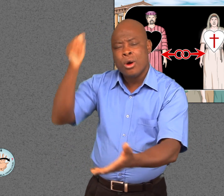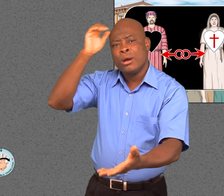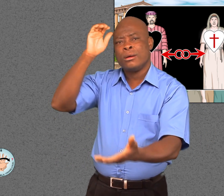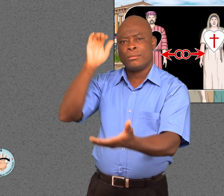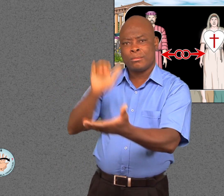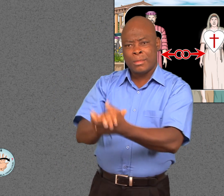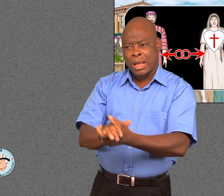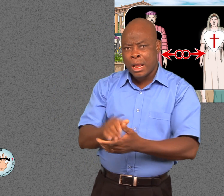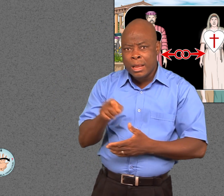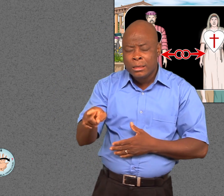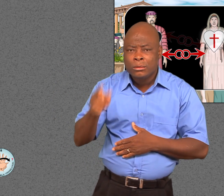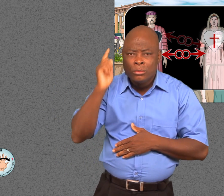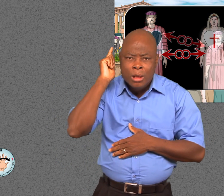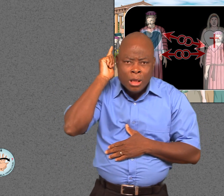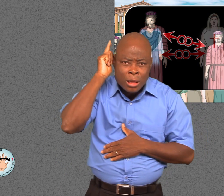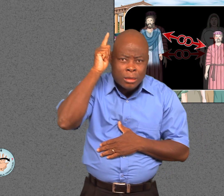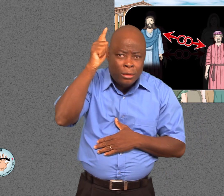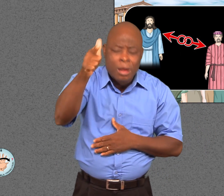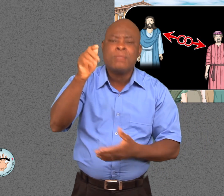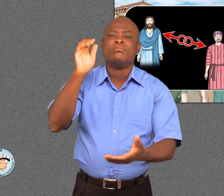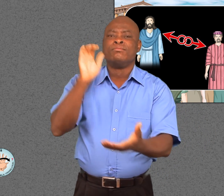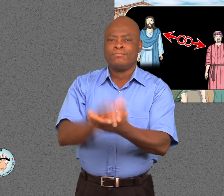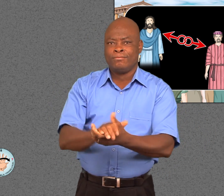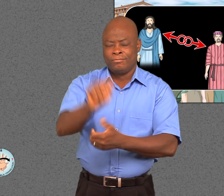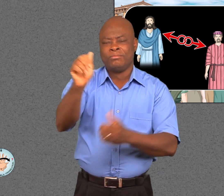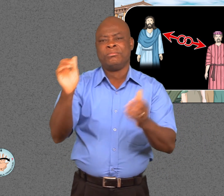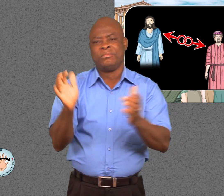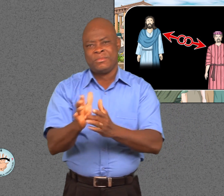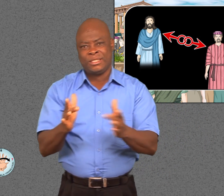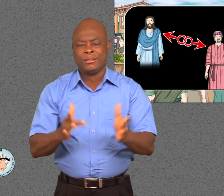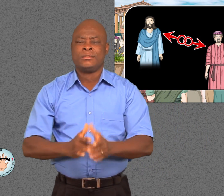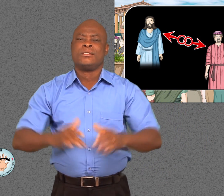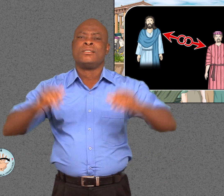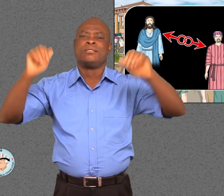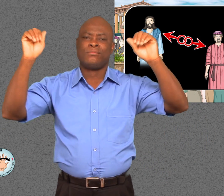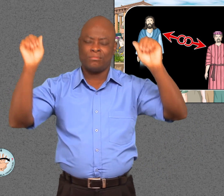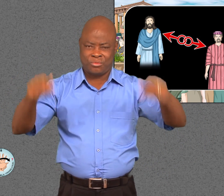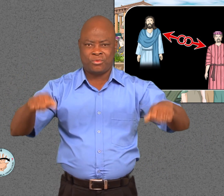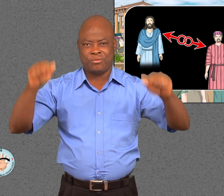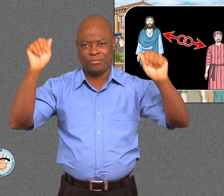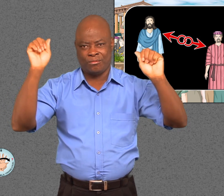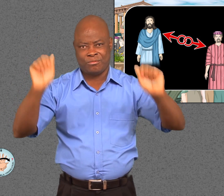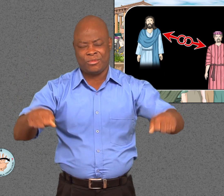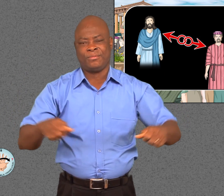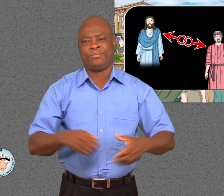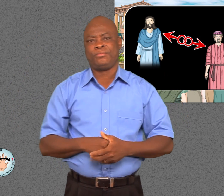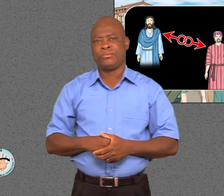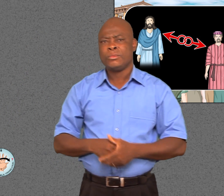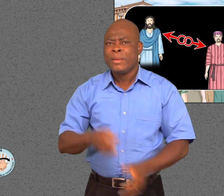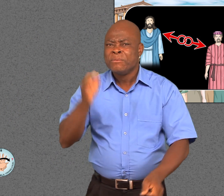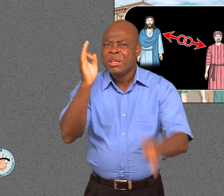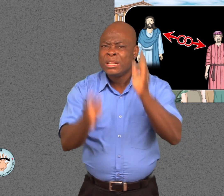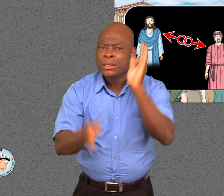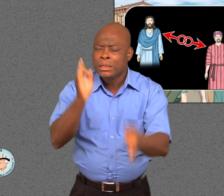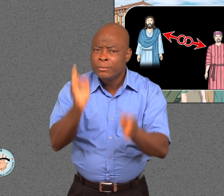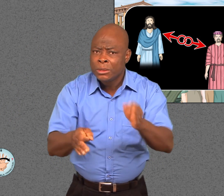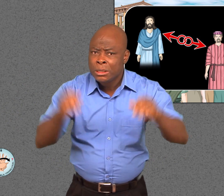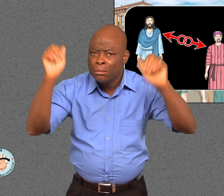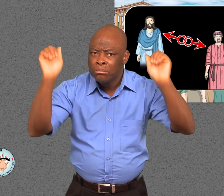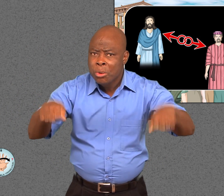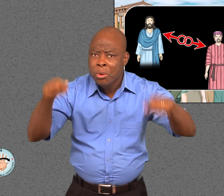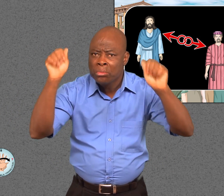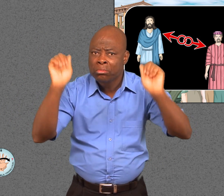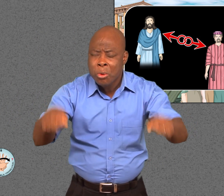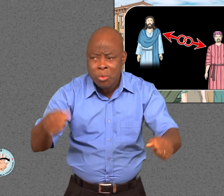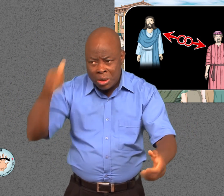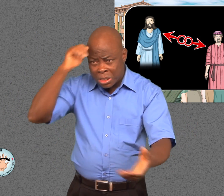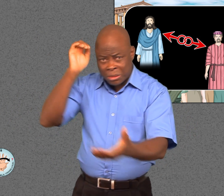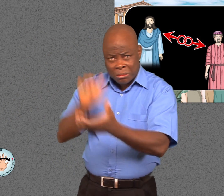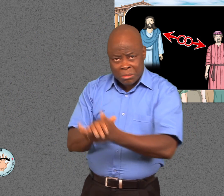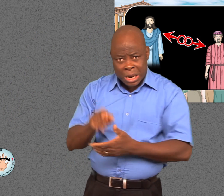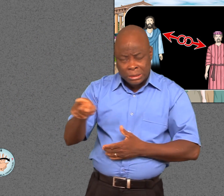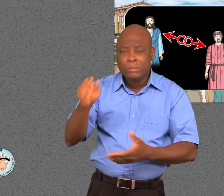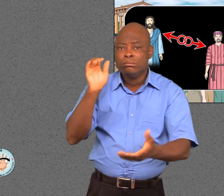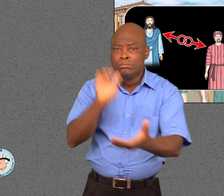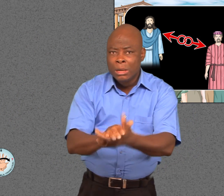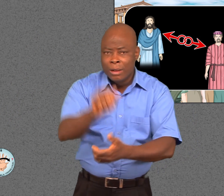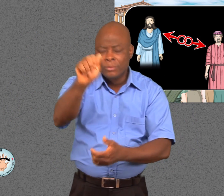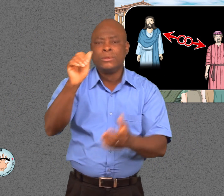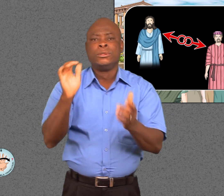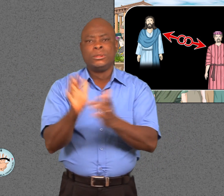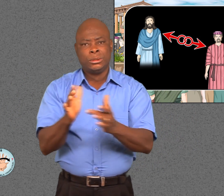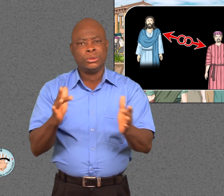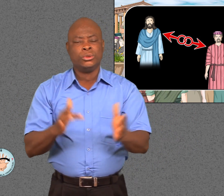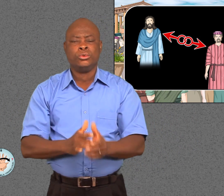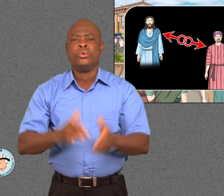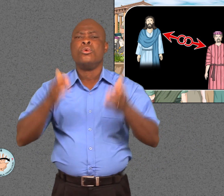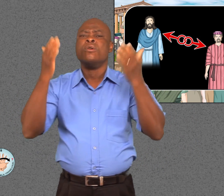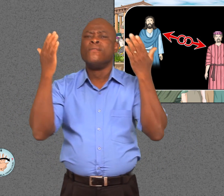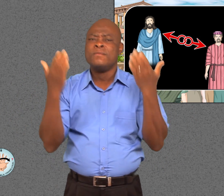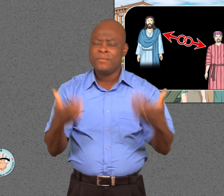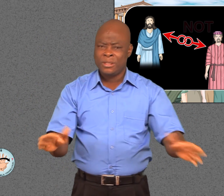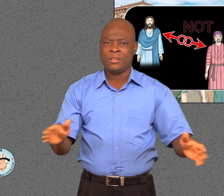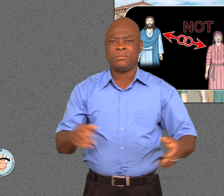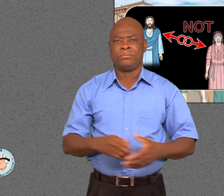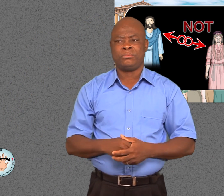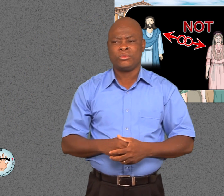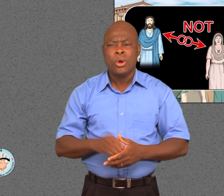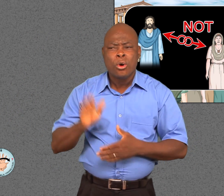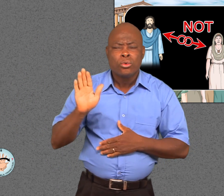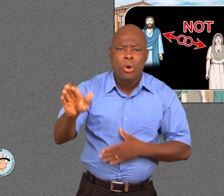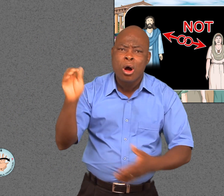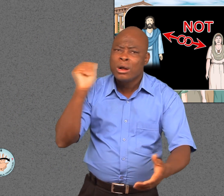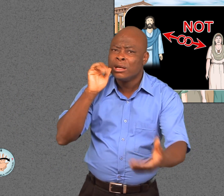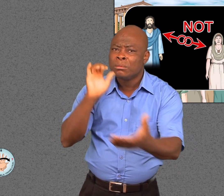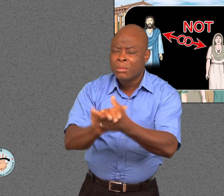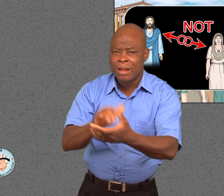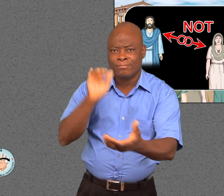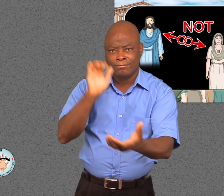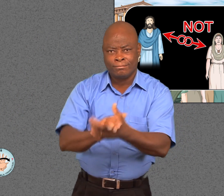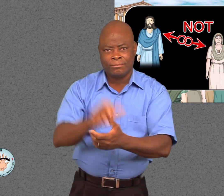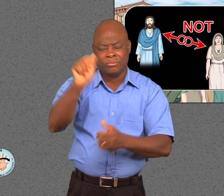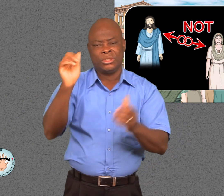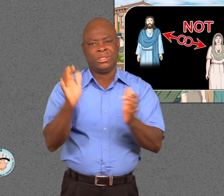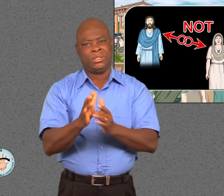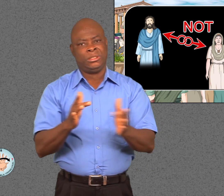Or how do you know, husband, whether you will save your wife?